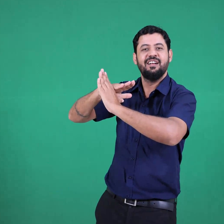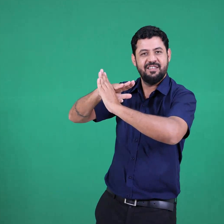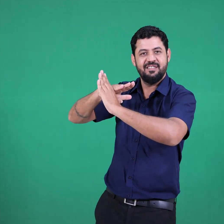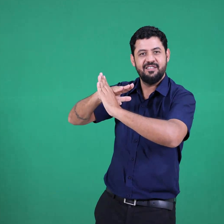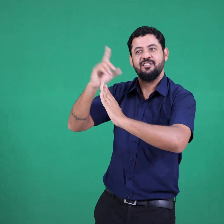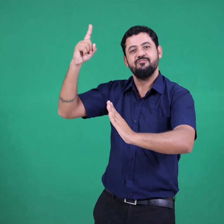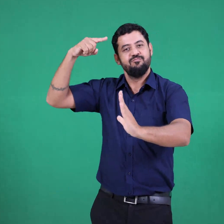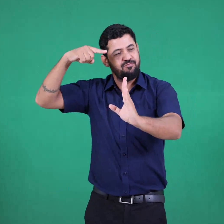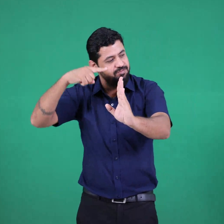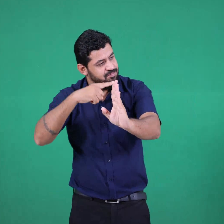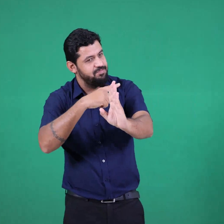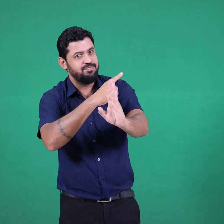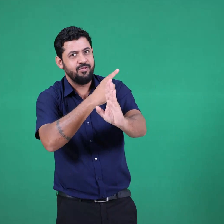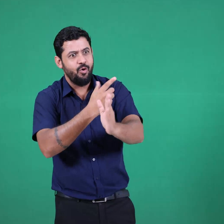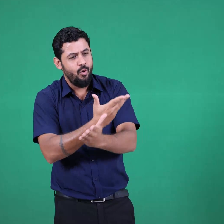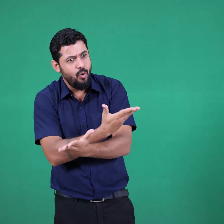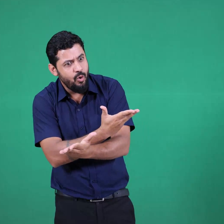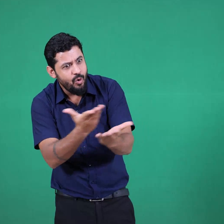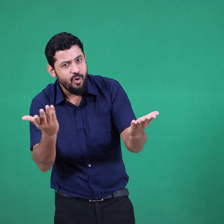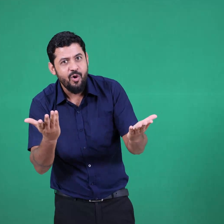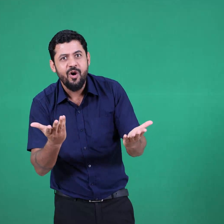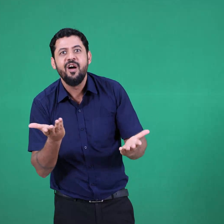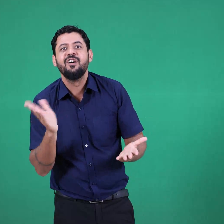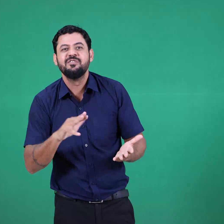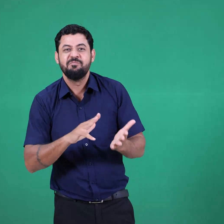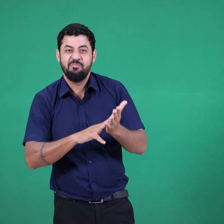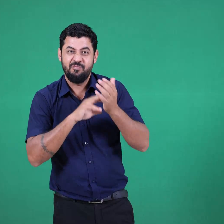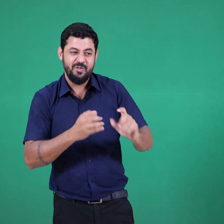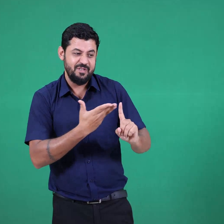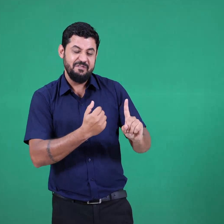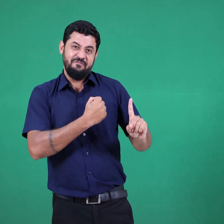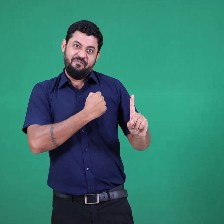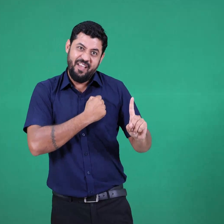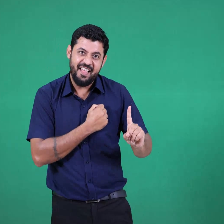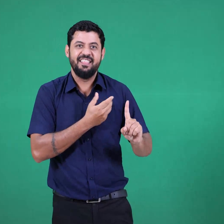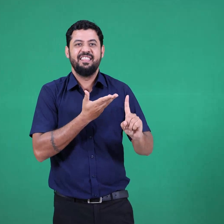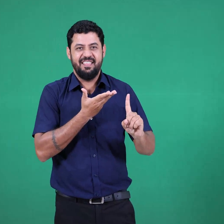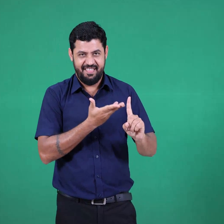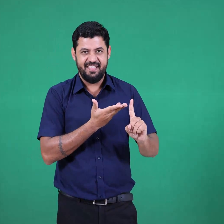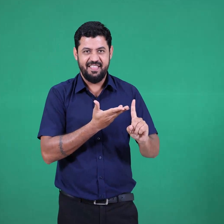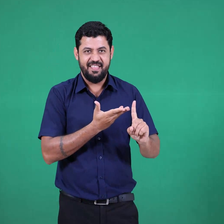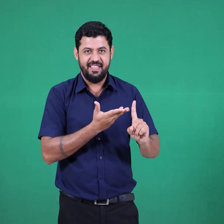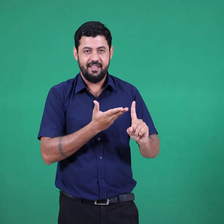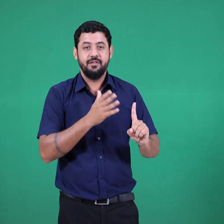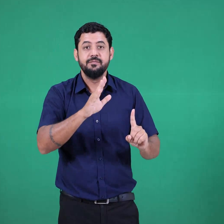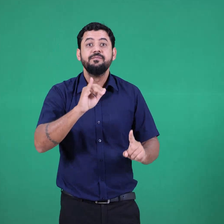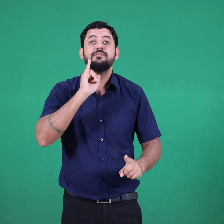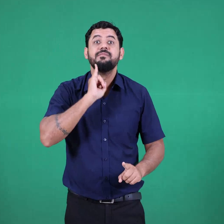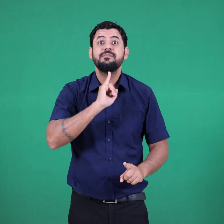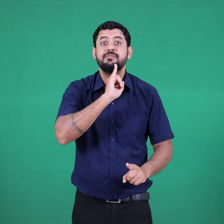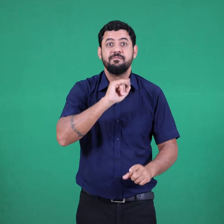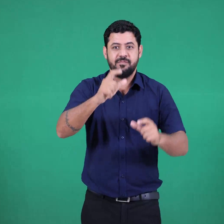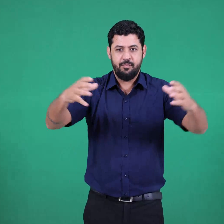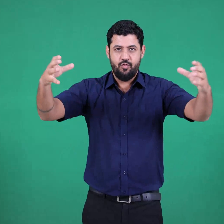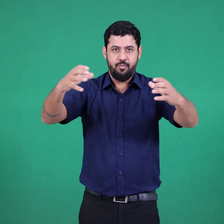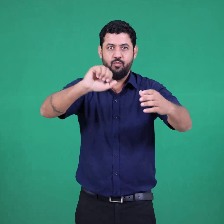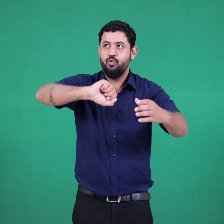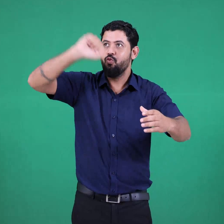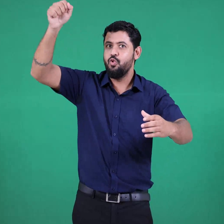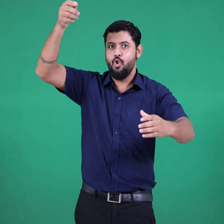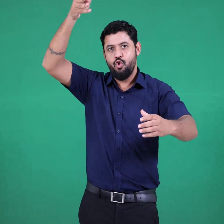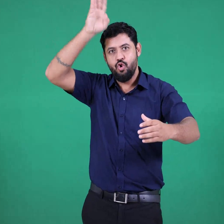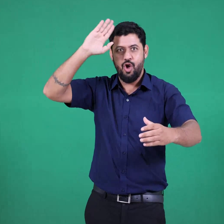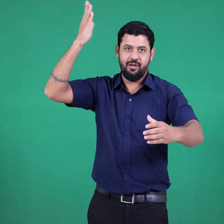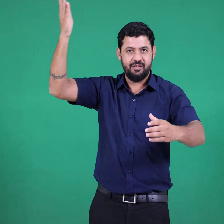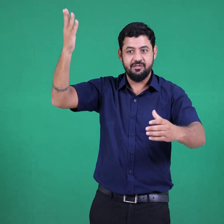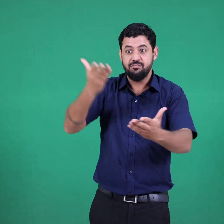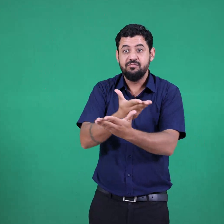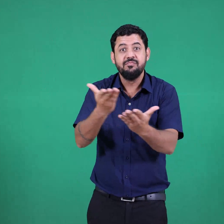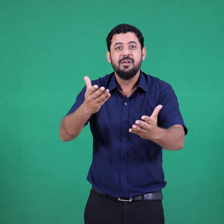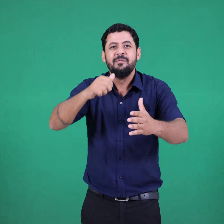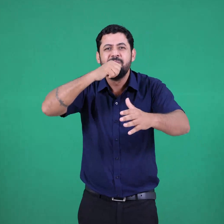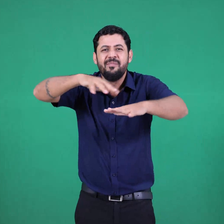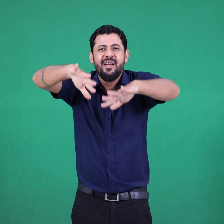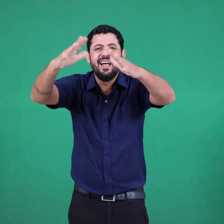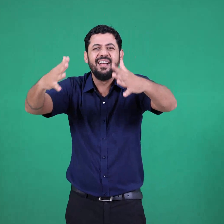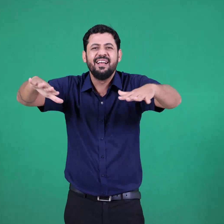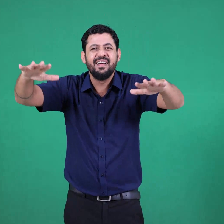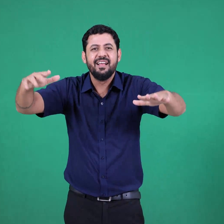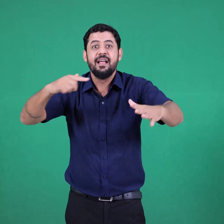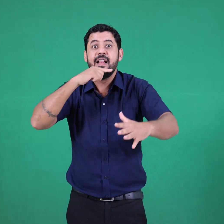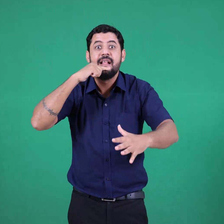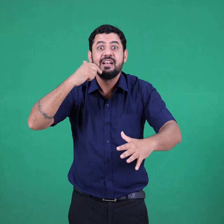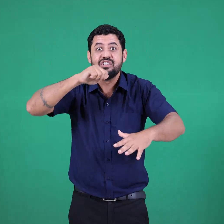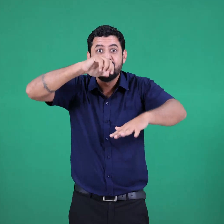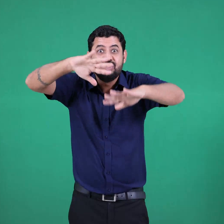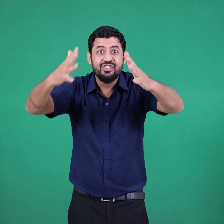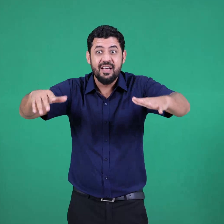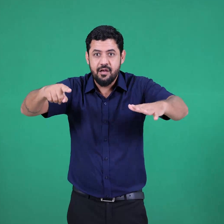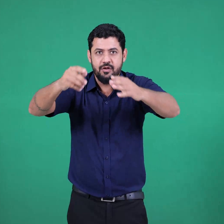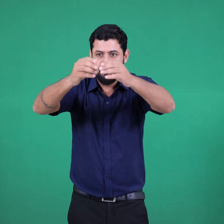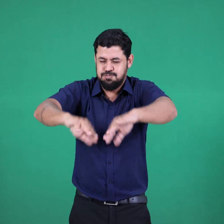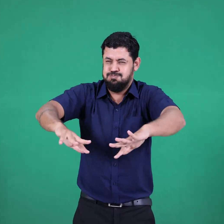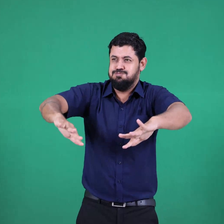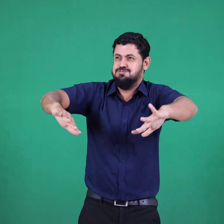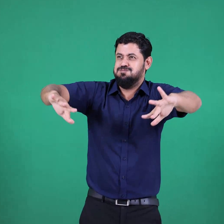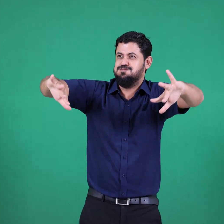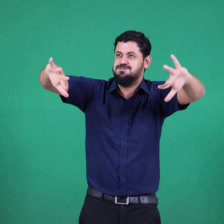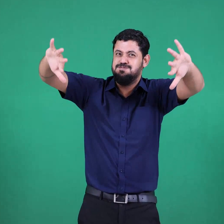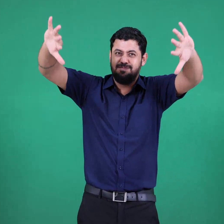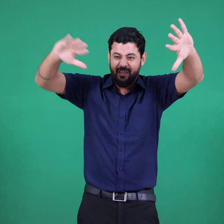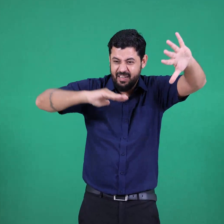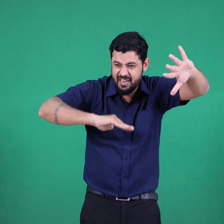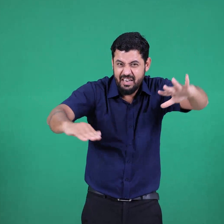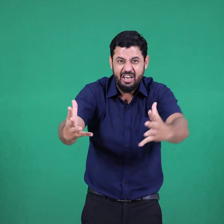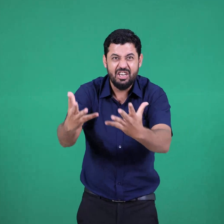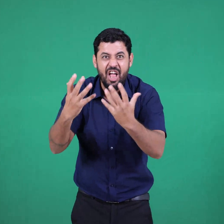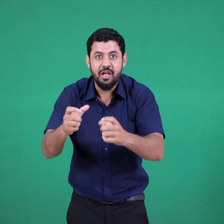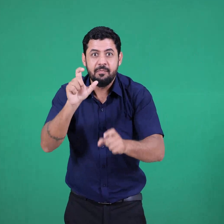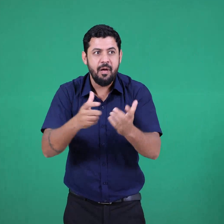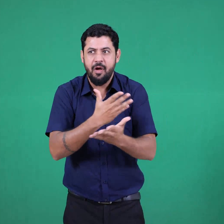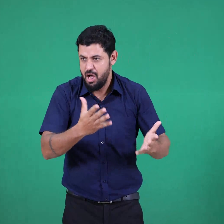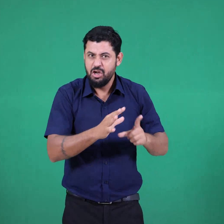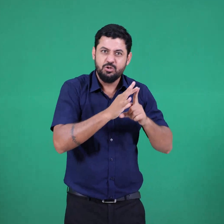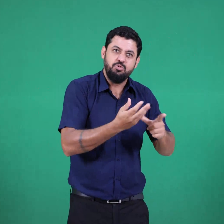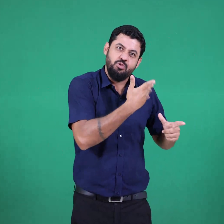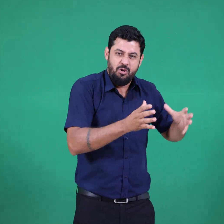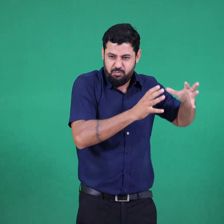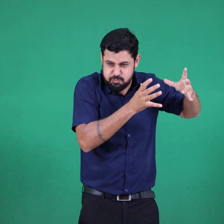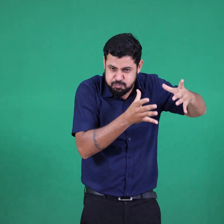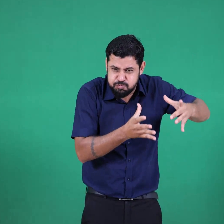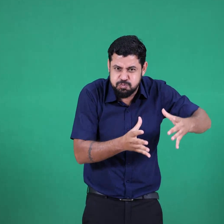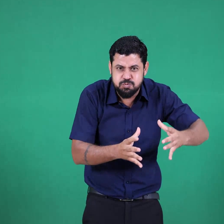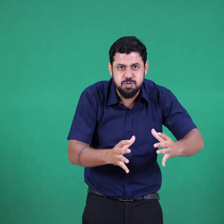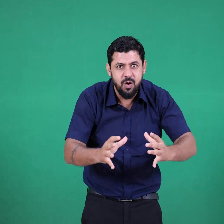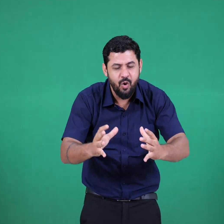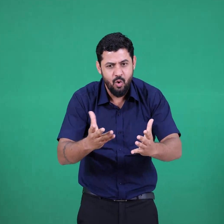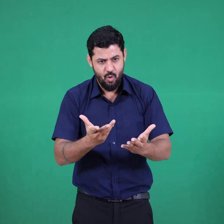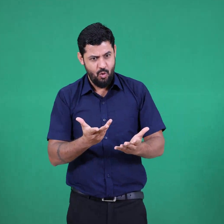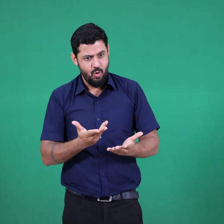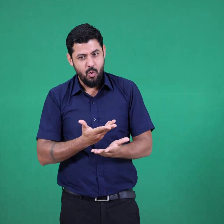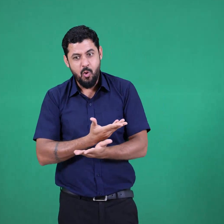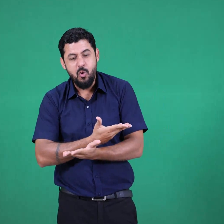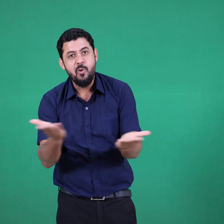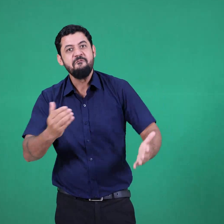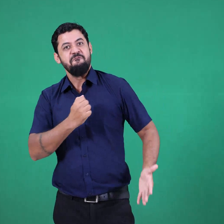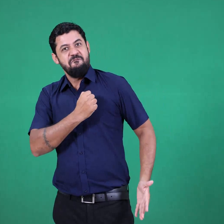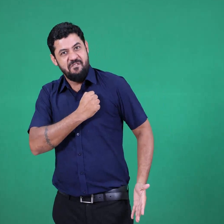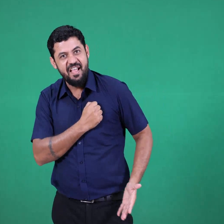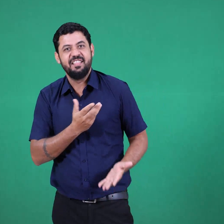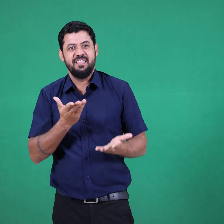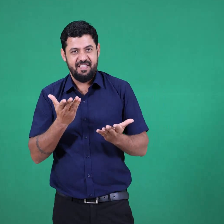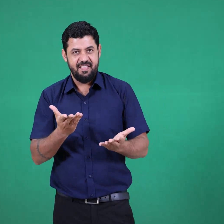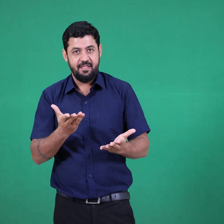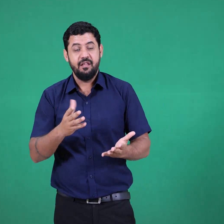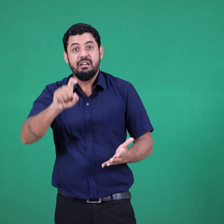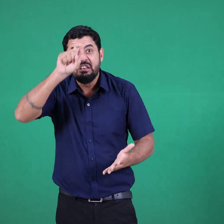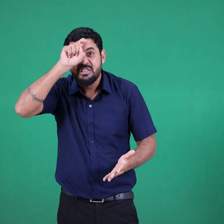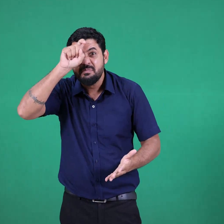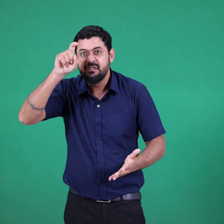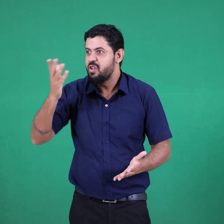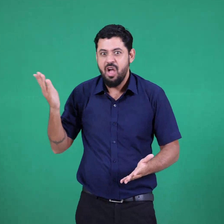By faith the people passed through the Red Sea as on dry land;